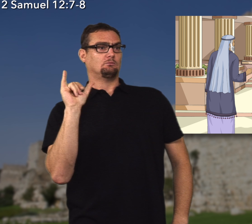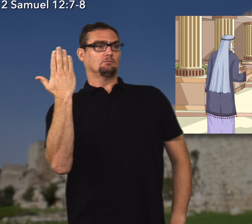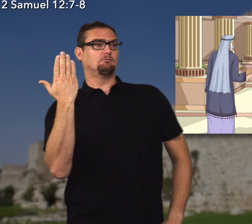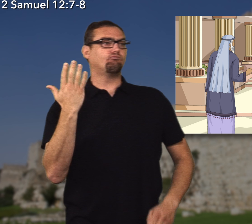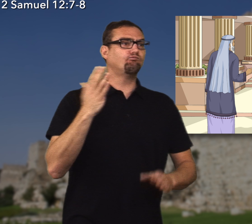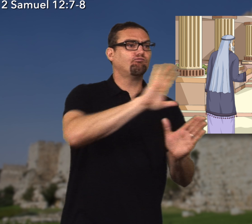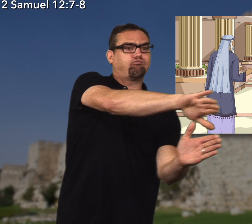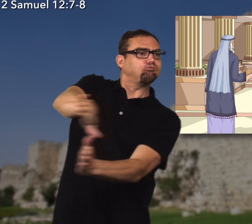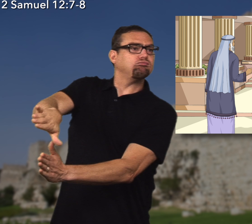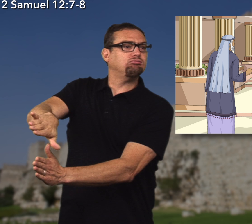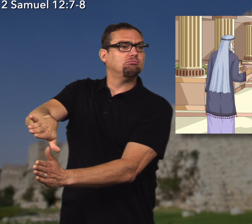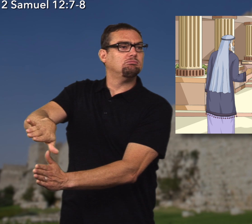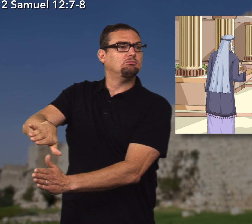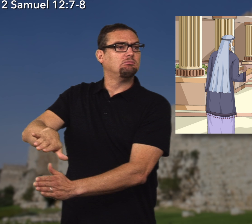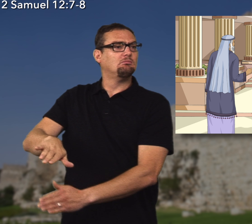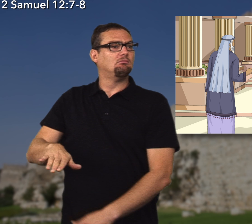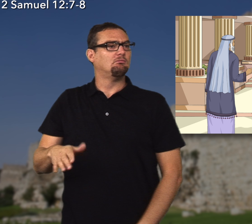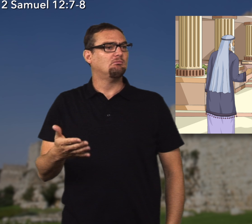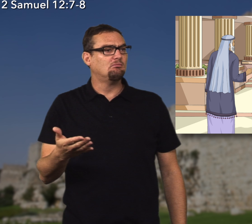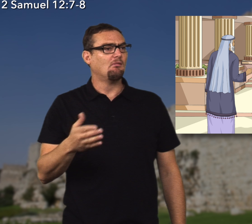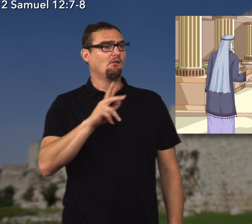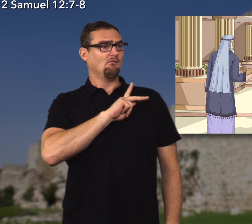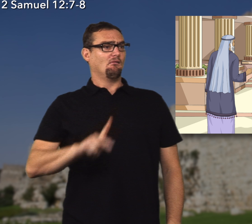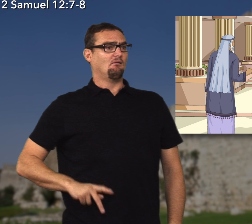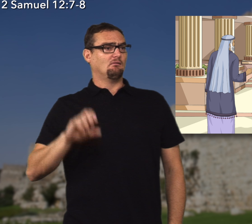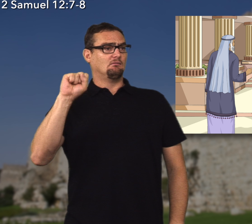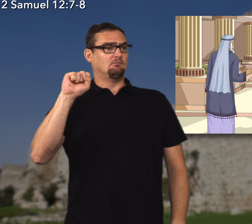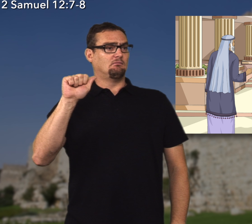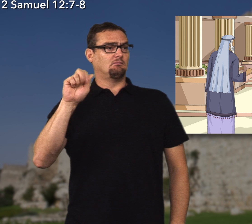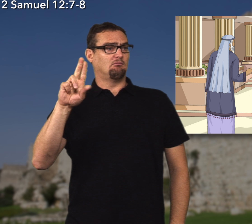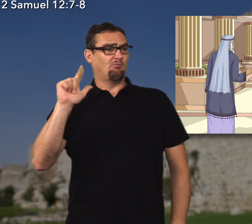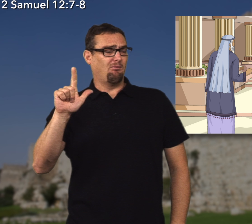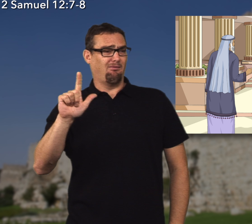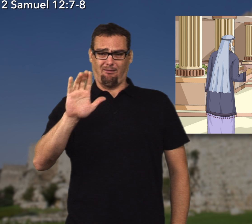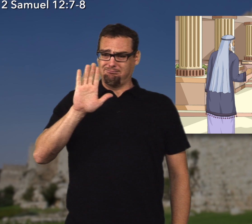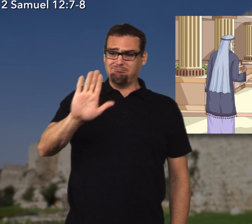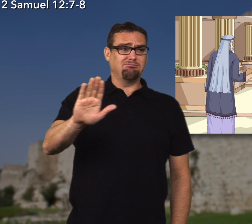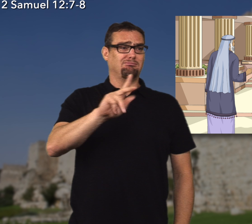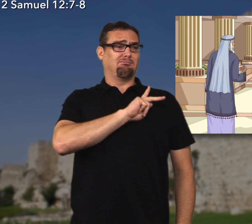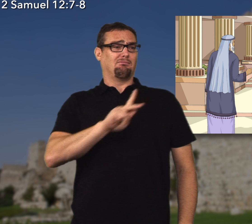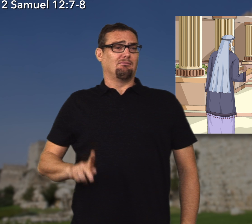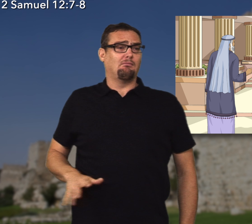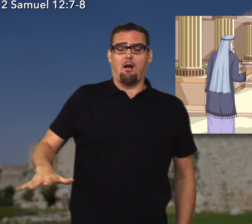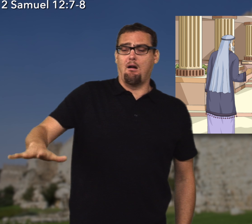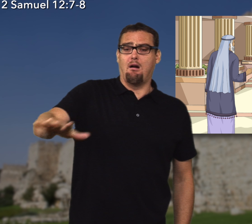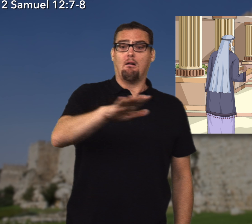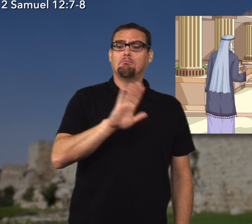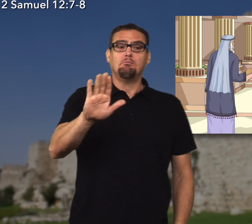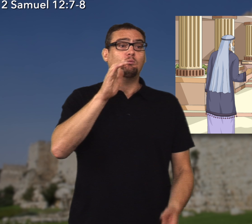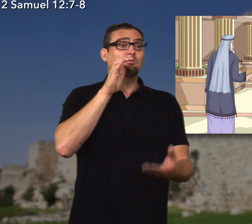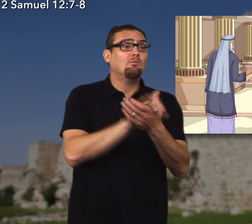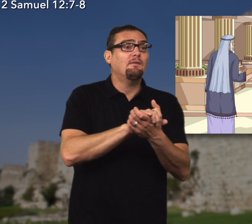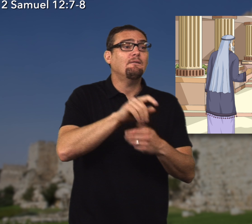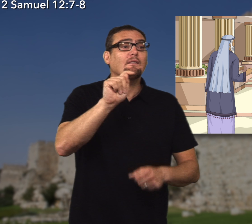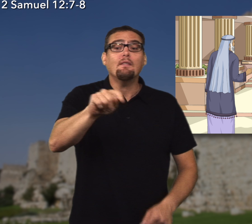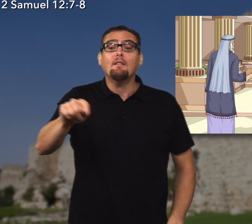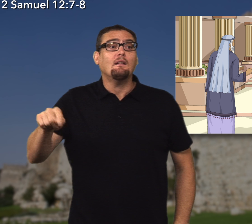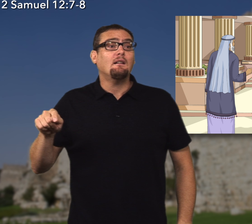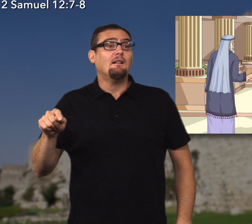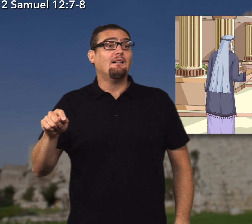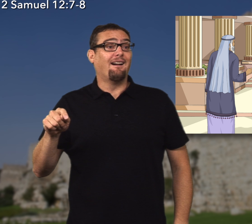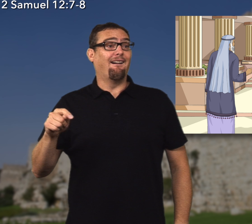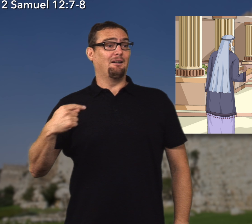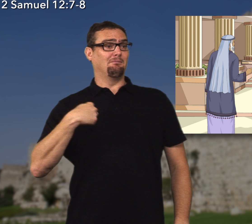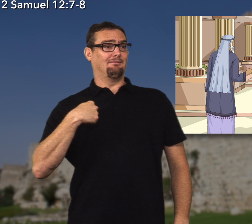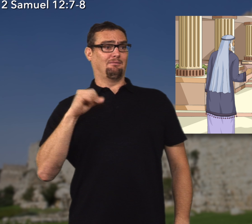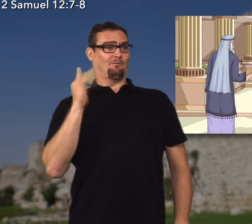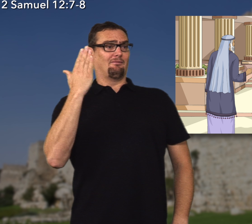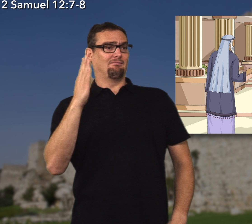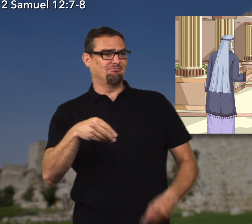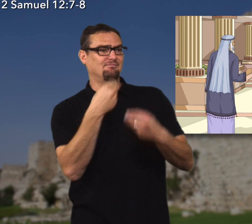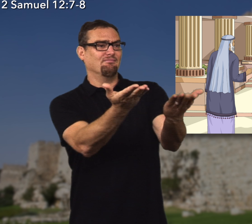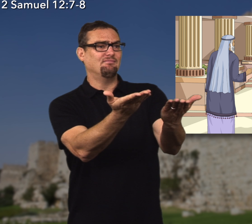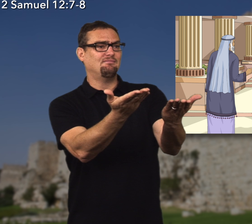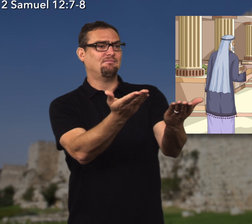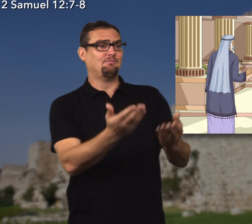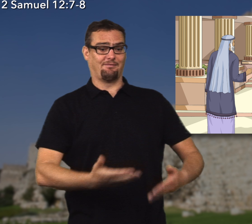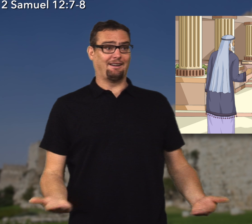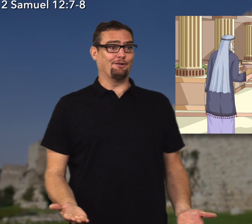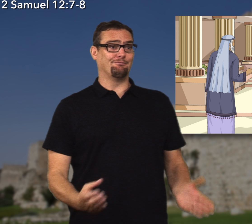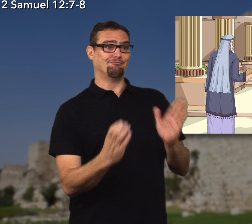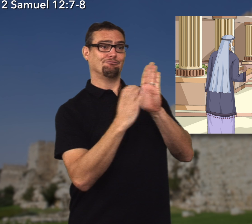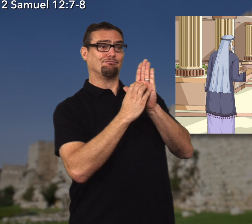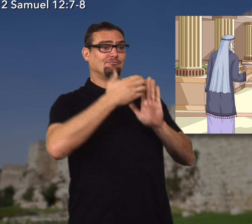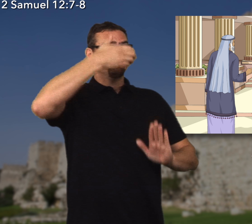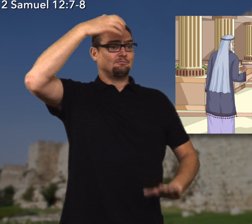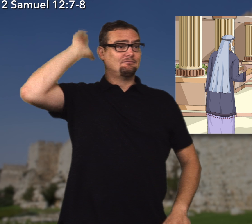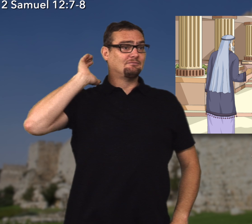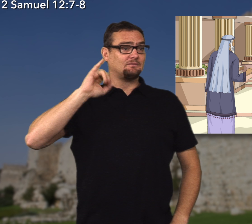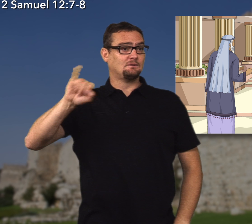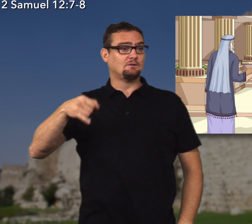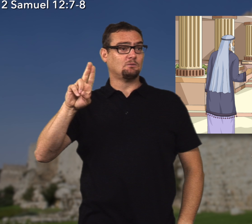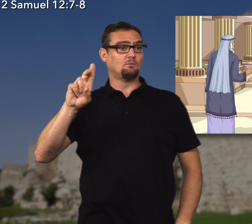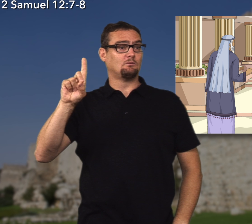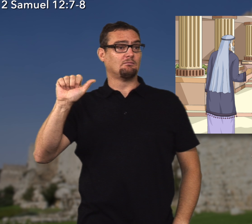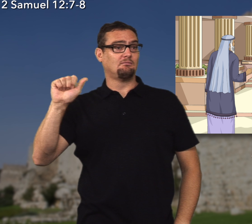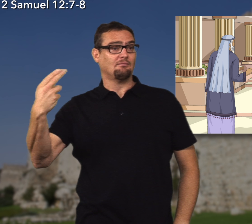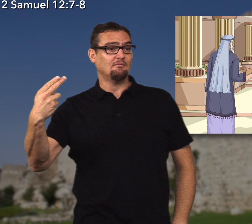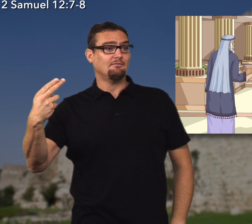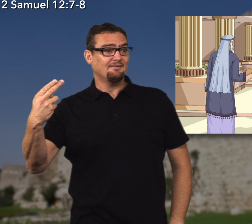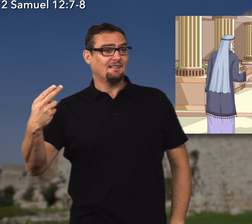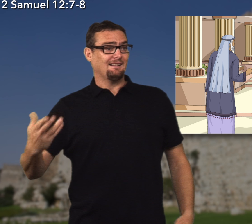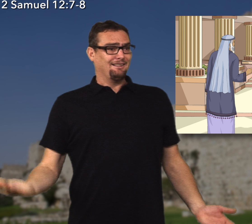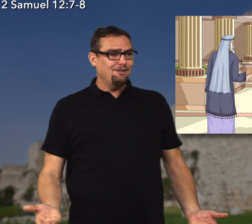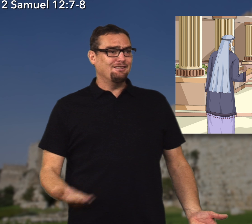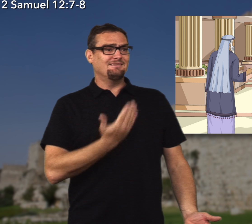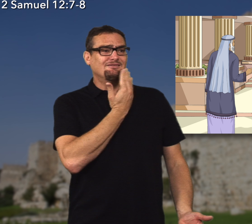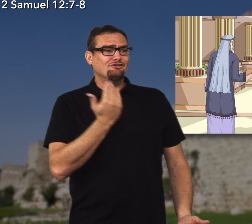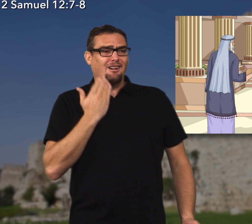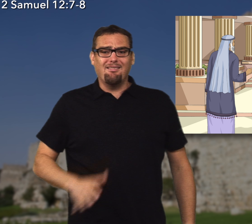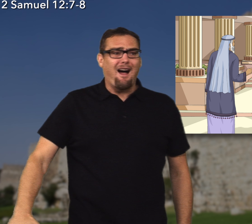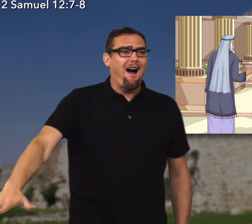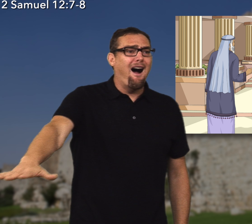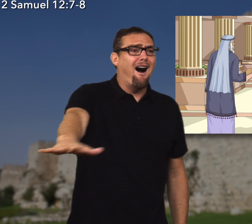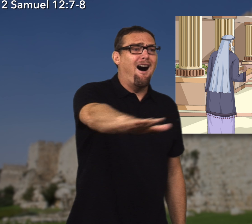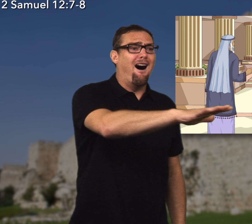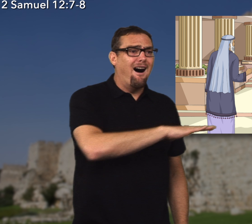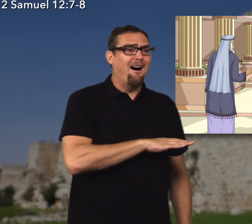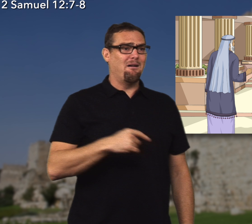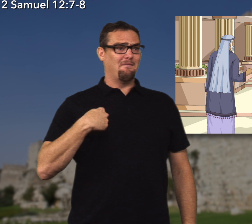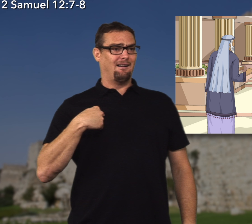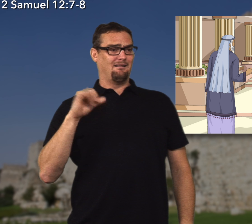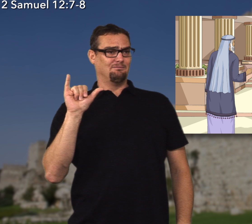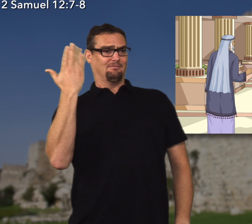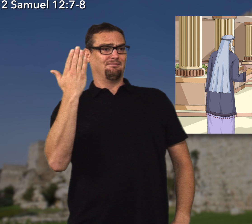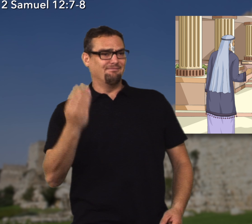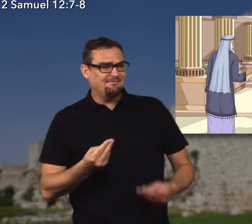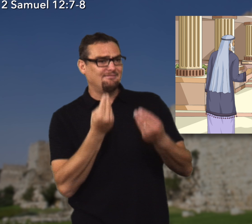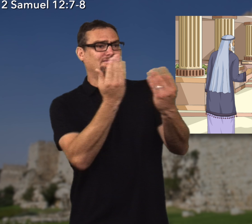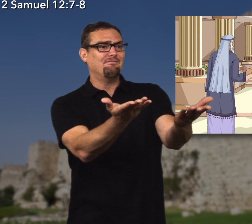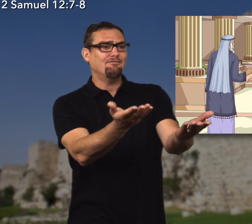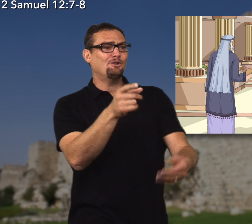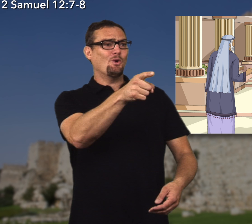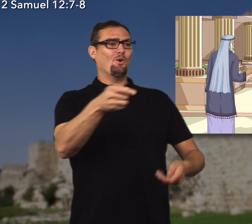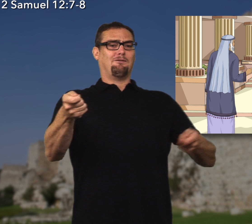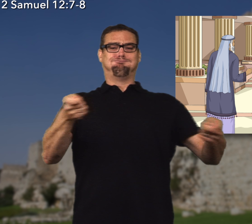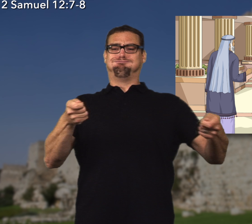I gave your master’s house to you and your master’s wives into your arms.